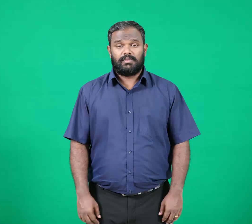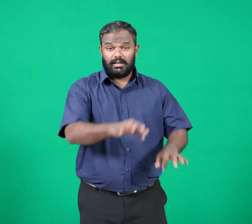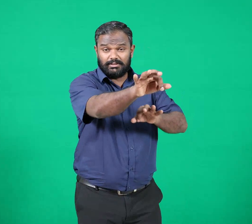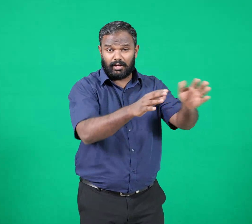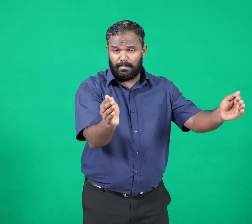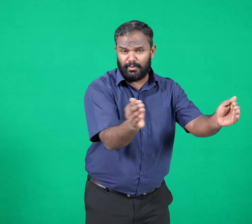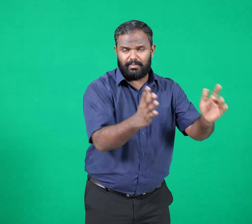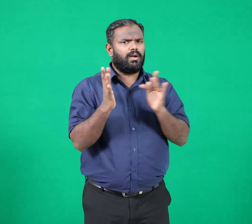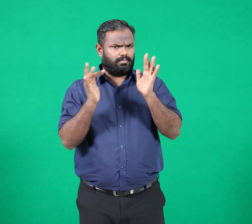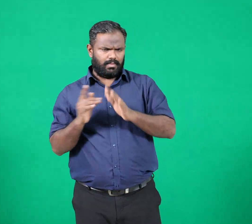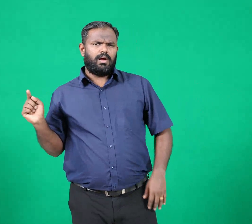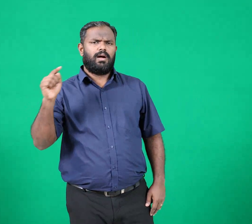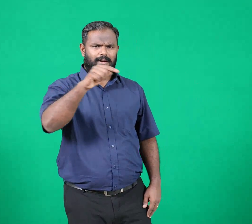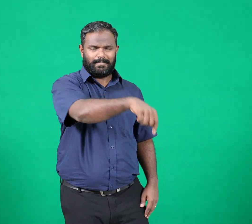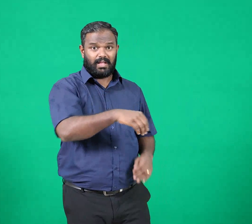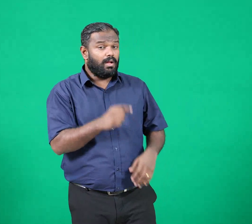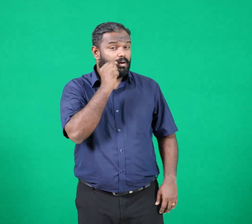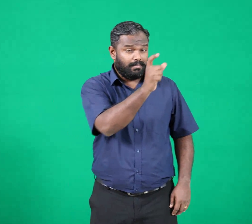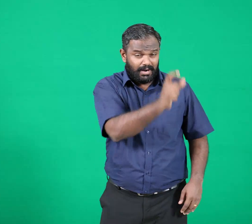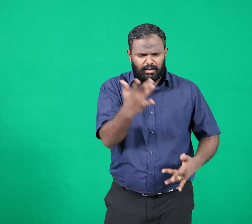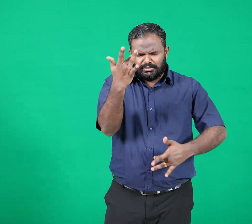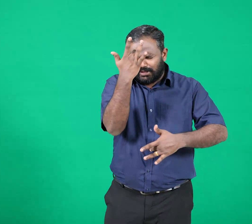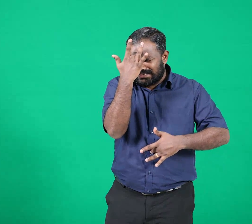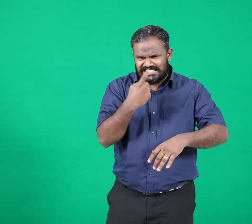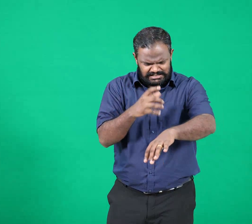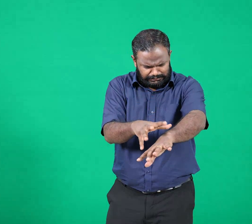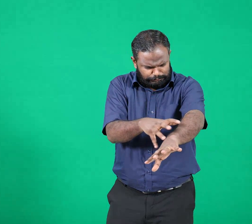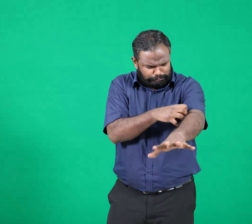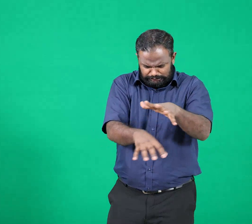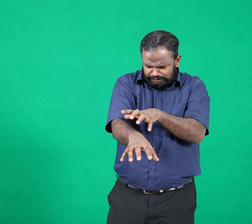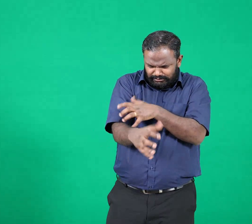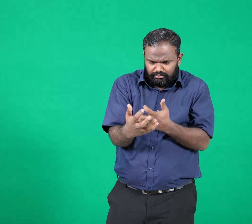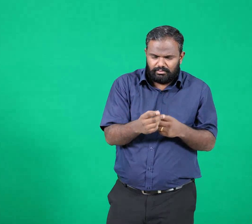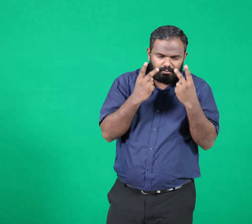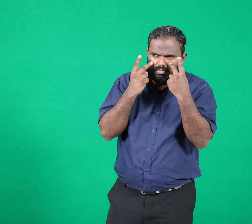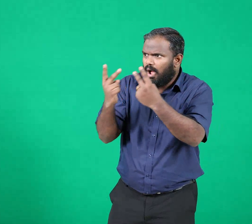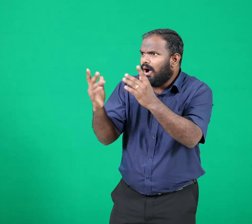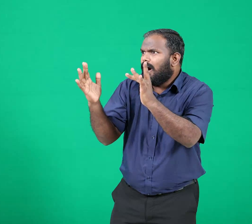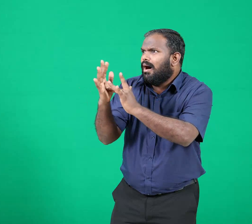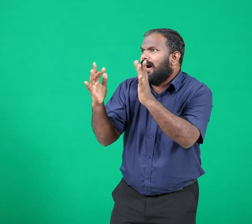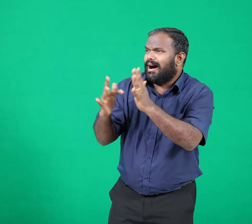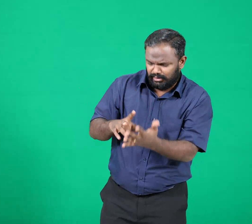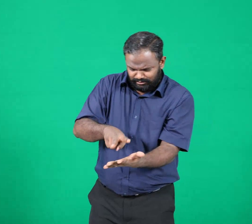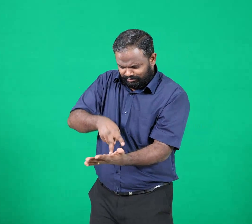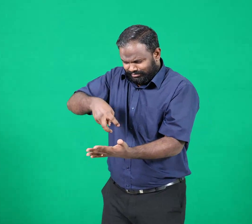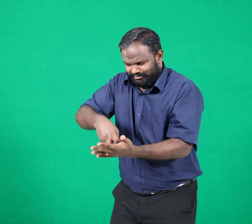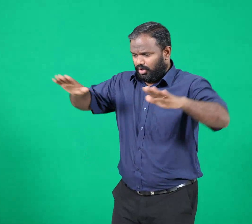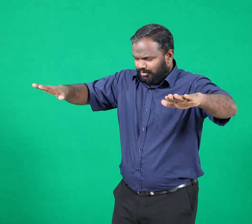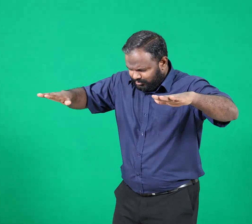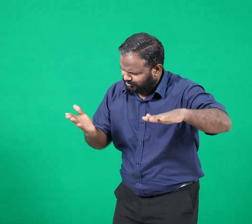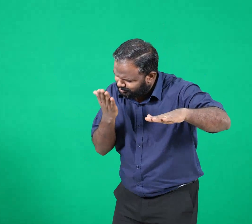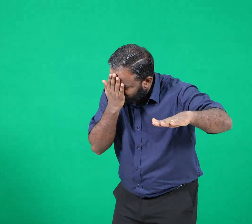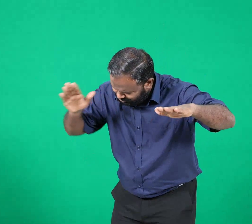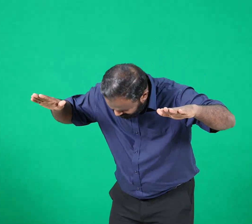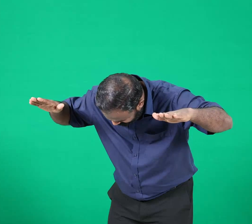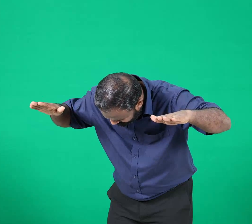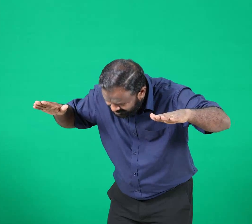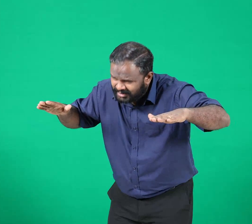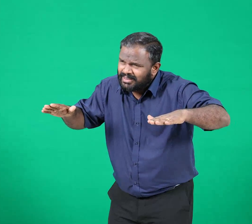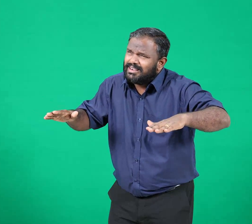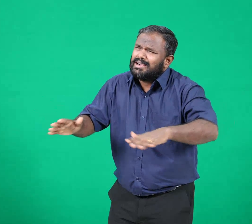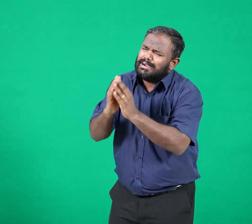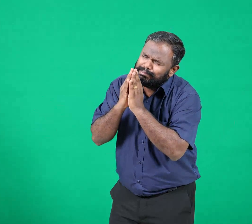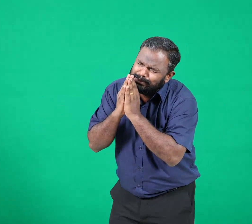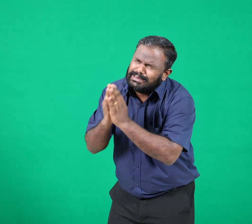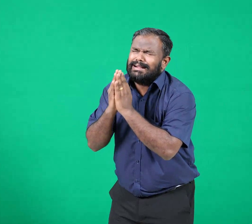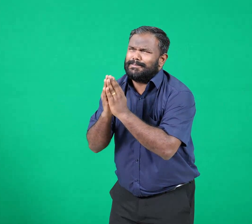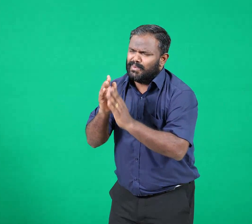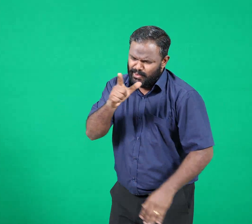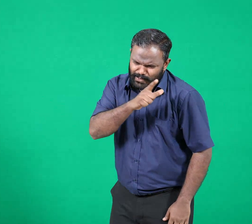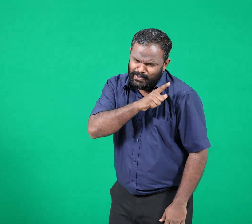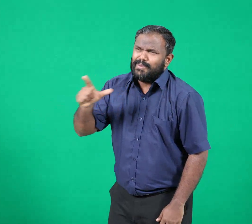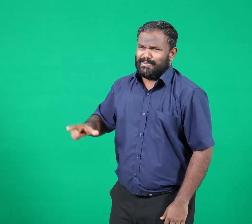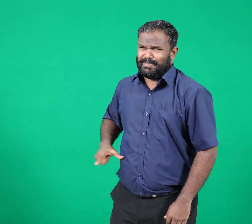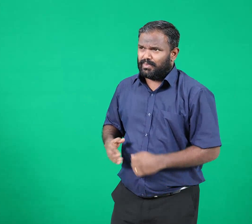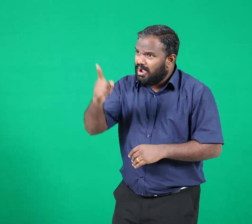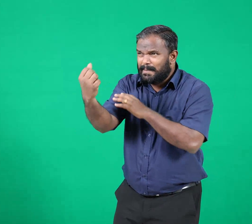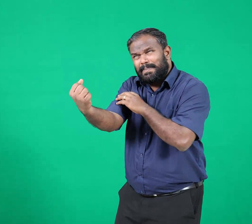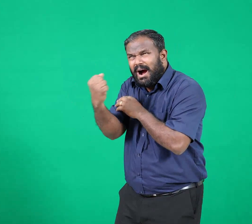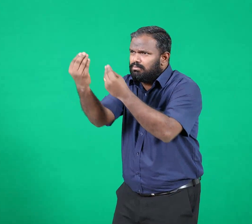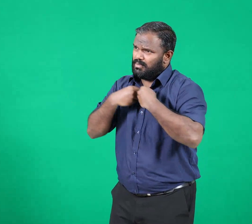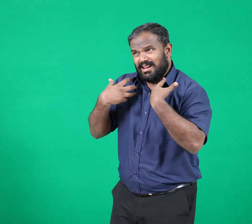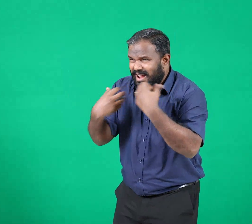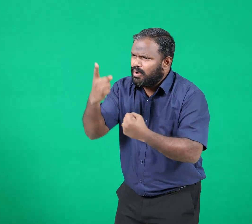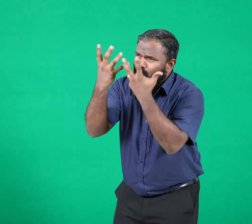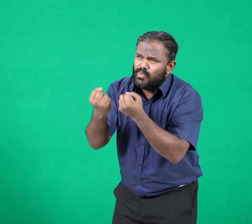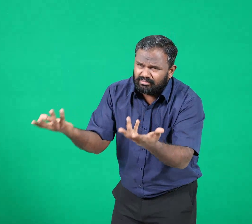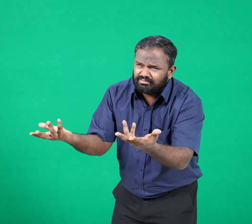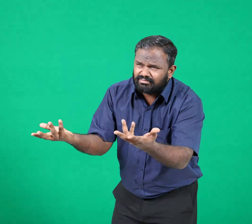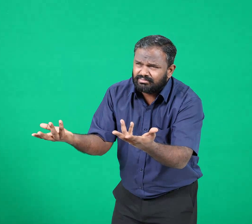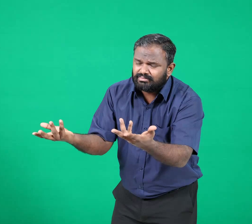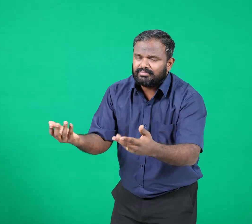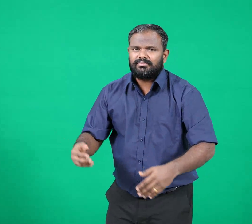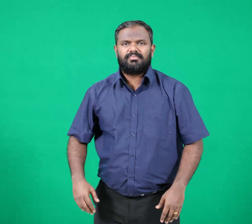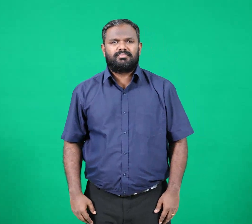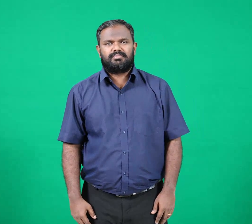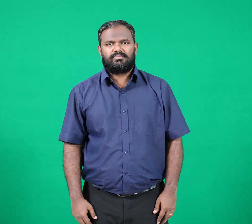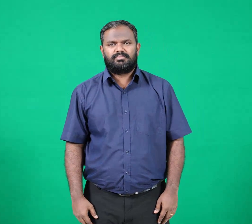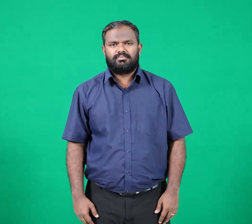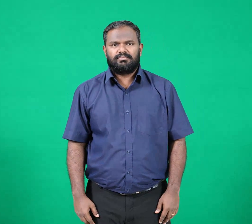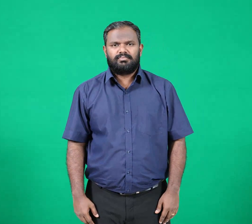While Jesus was in one of the towns, a man came along who was covered with leprosy. When he saw Jesus, he fell facedown and begged Him, "Lord, if You are willing, You can make me clean."